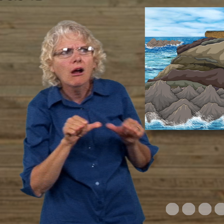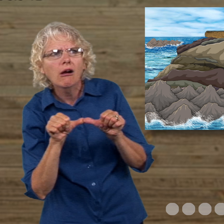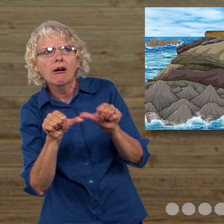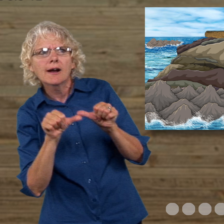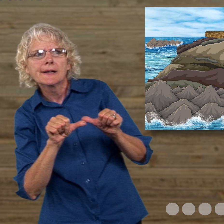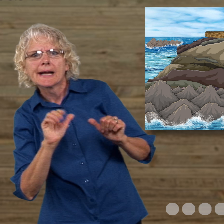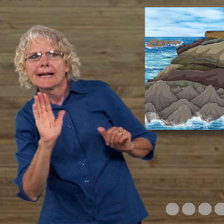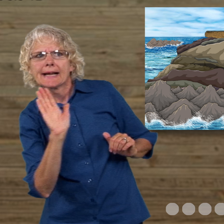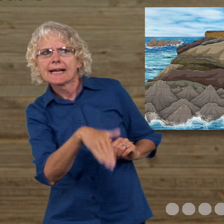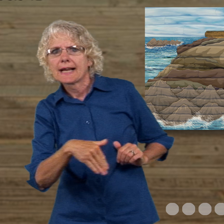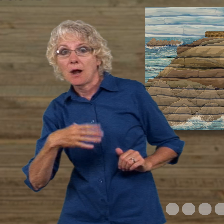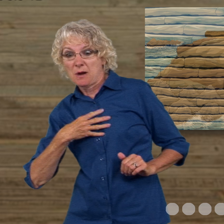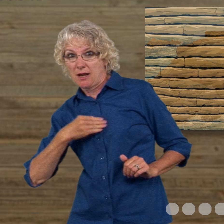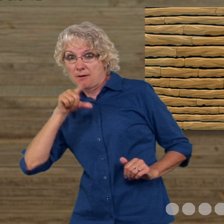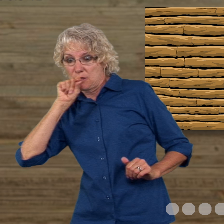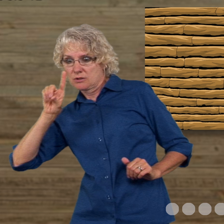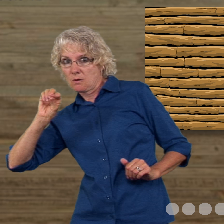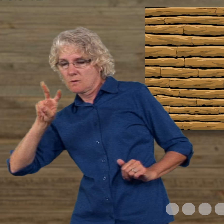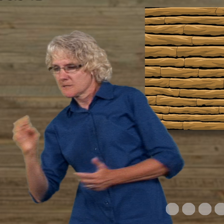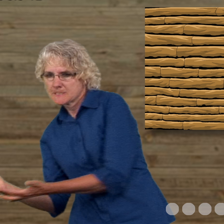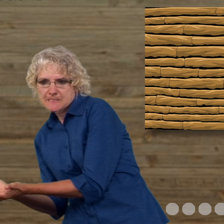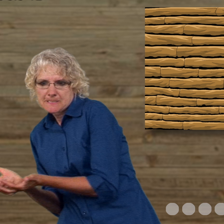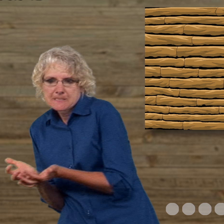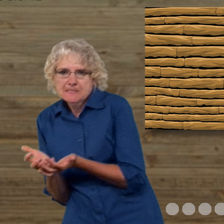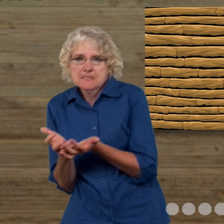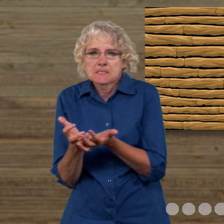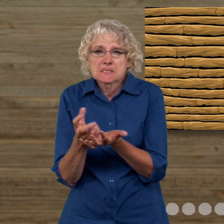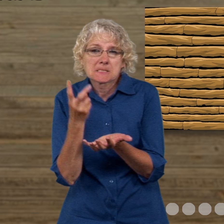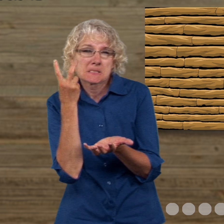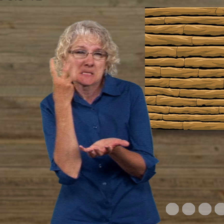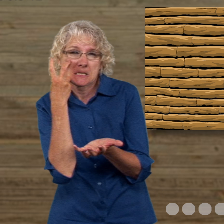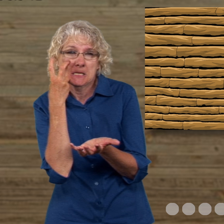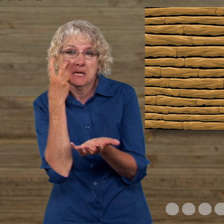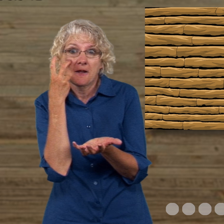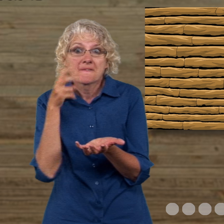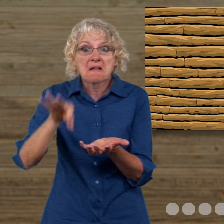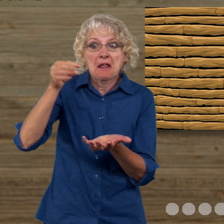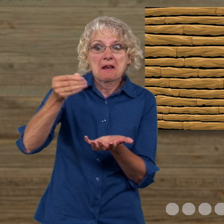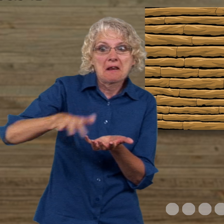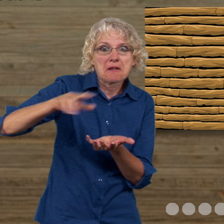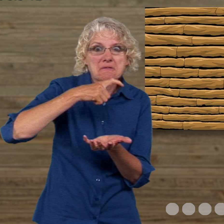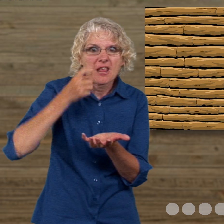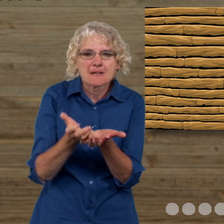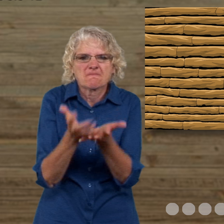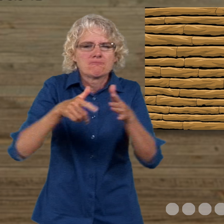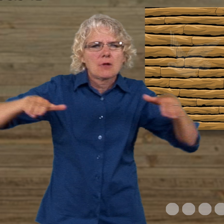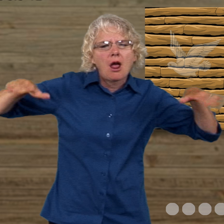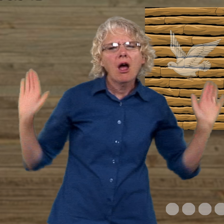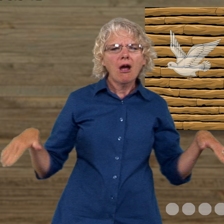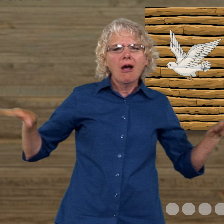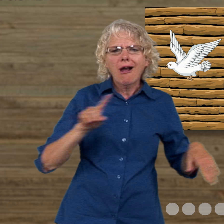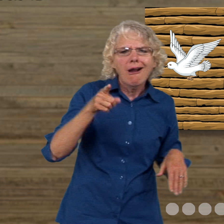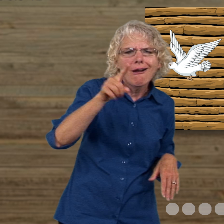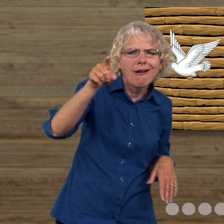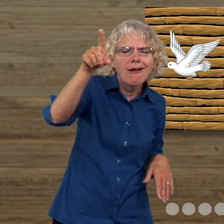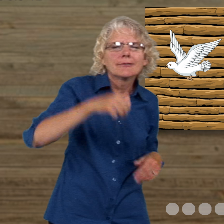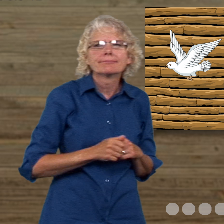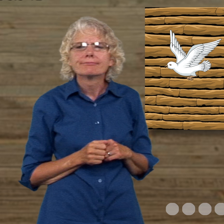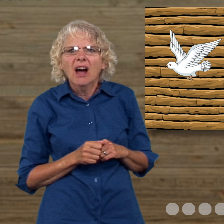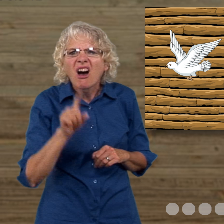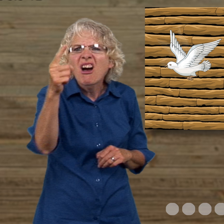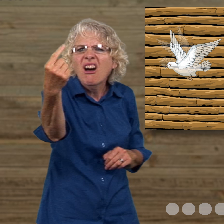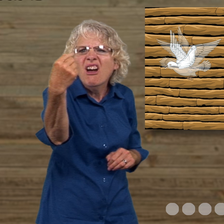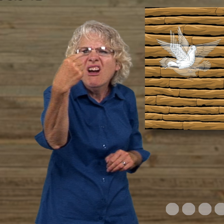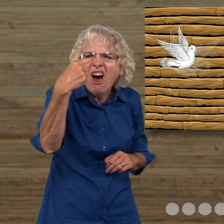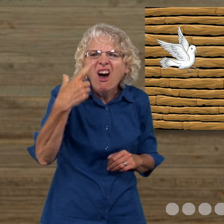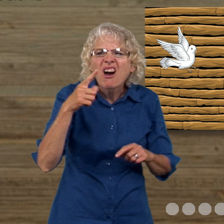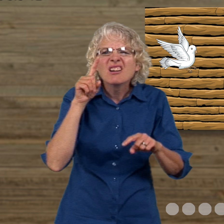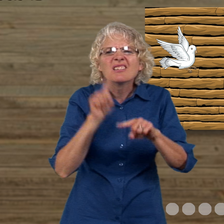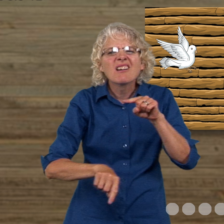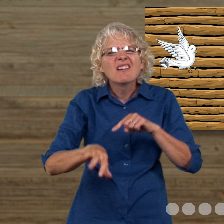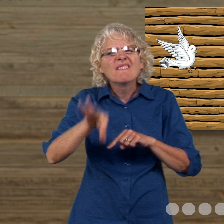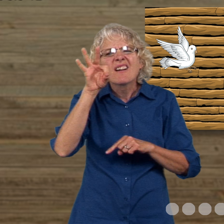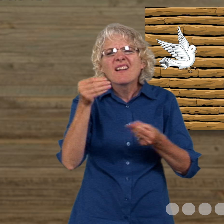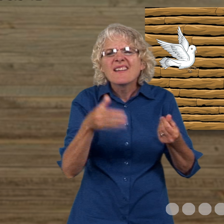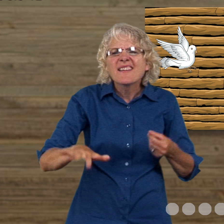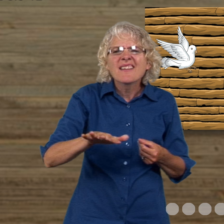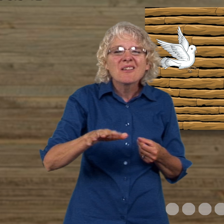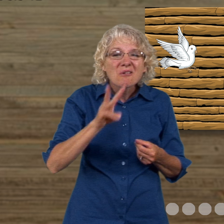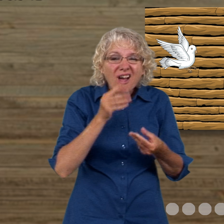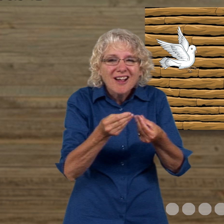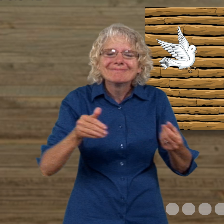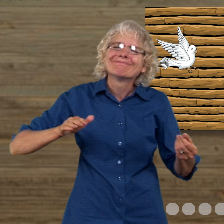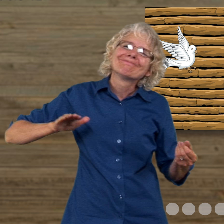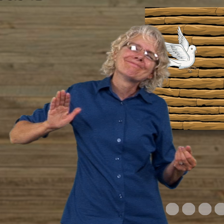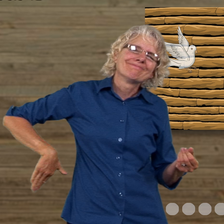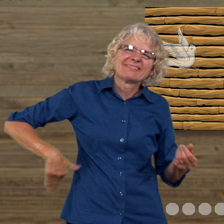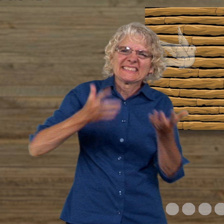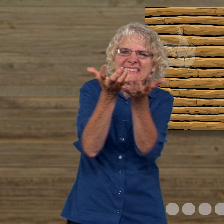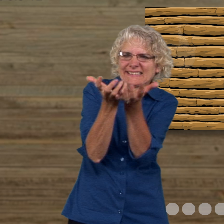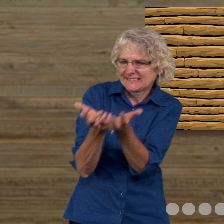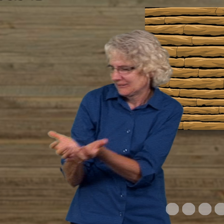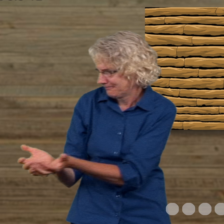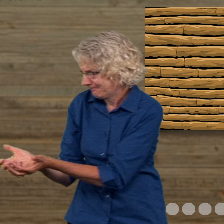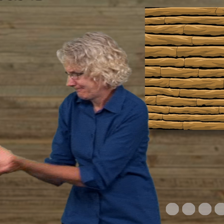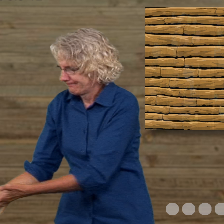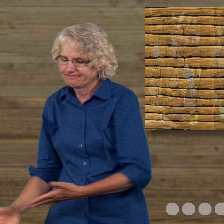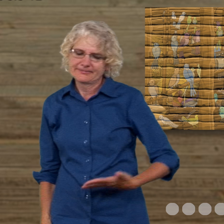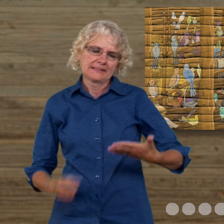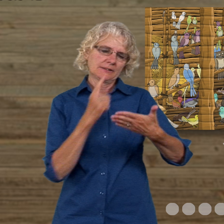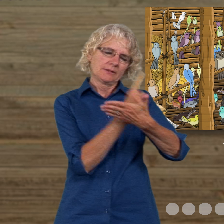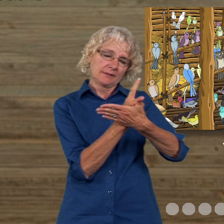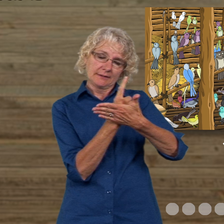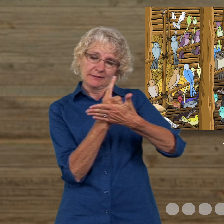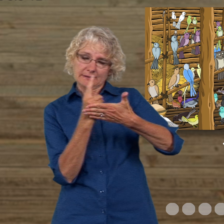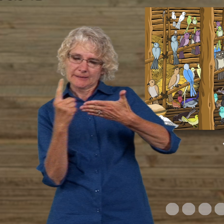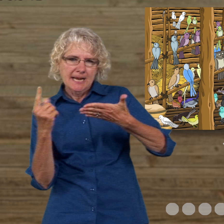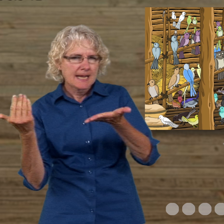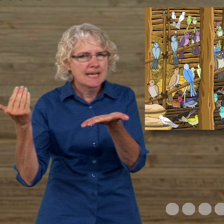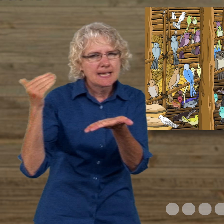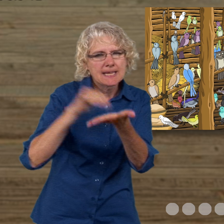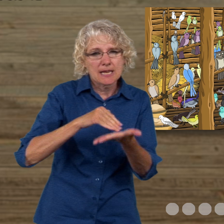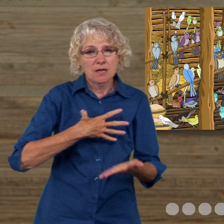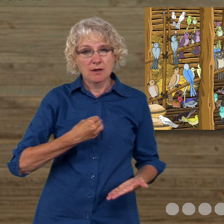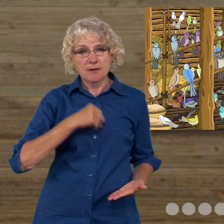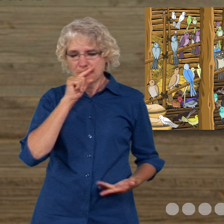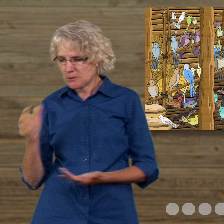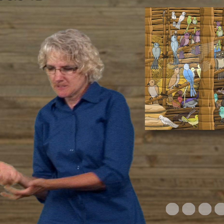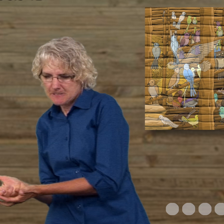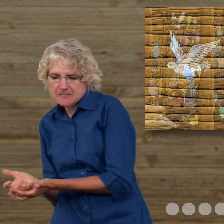Then Noah sent out a dove to see if the waters had receded from the surface of the ground.